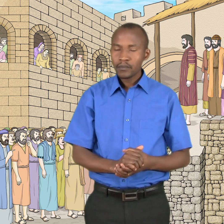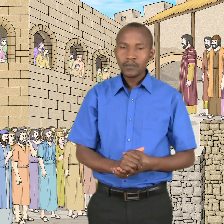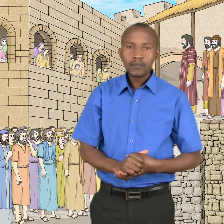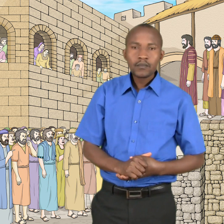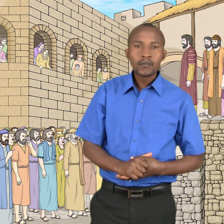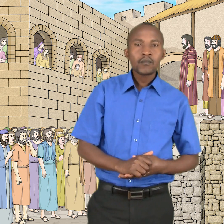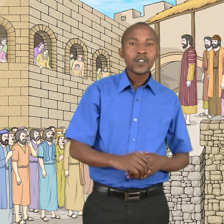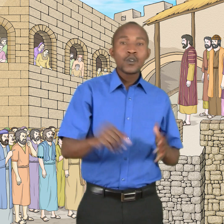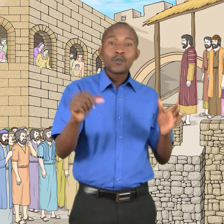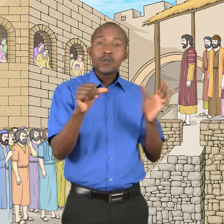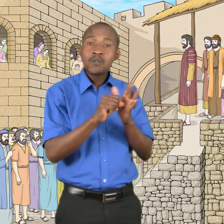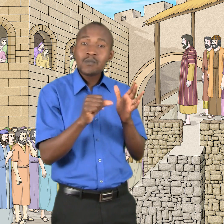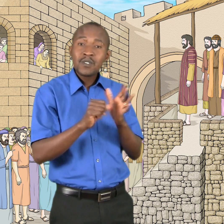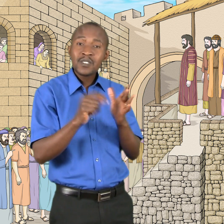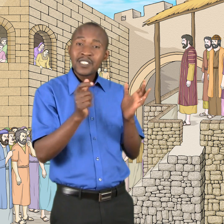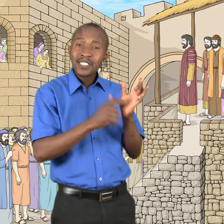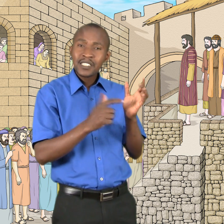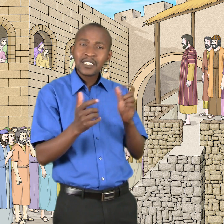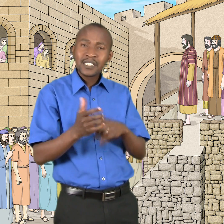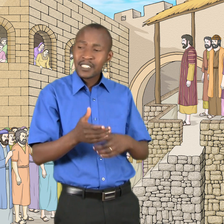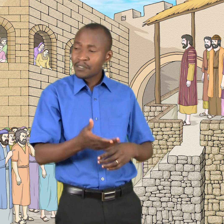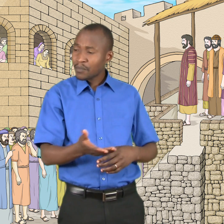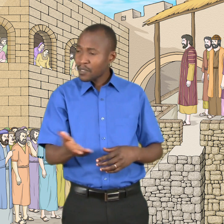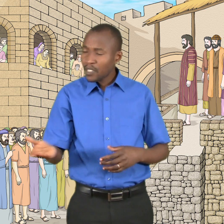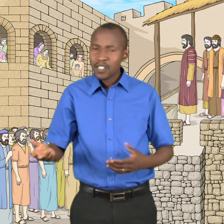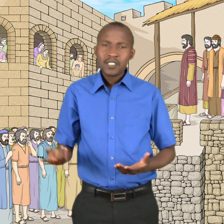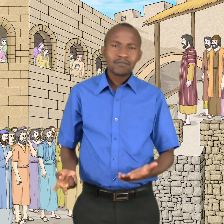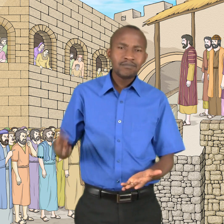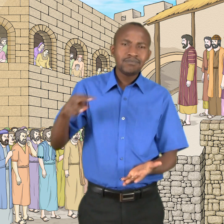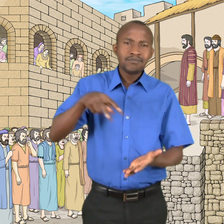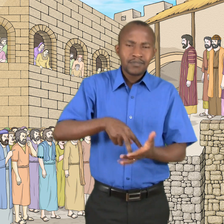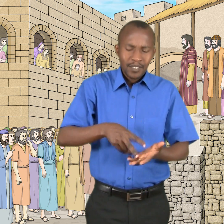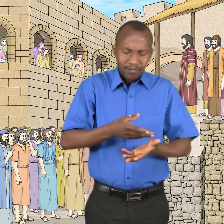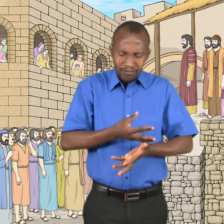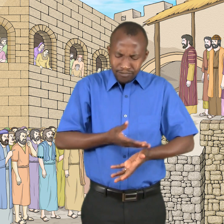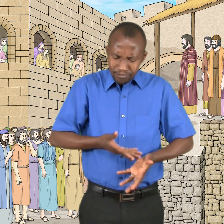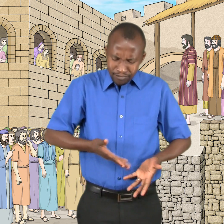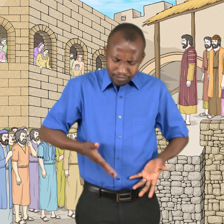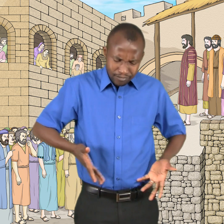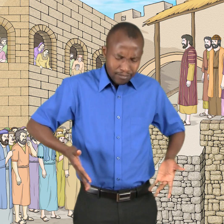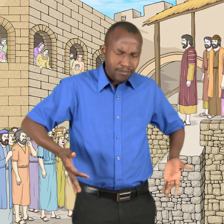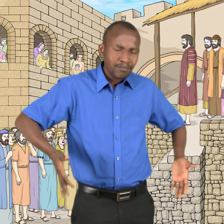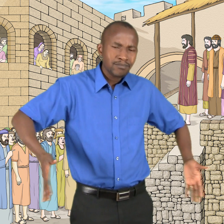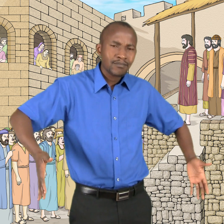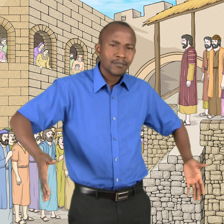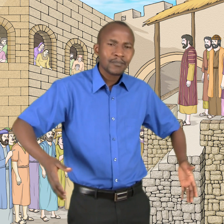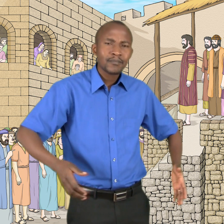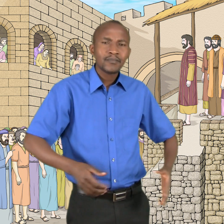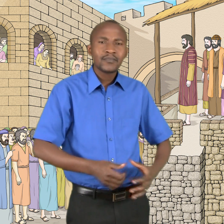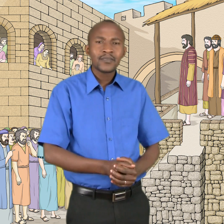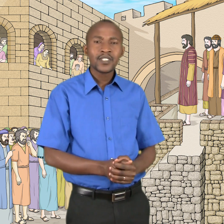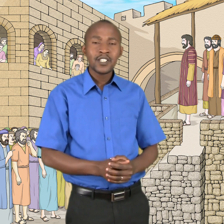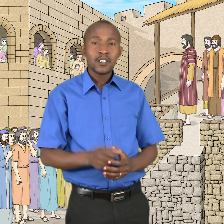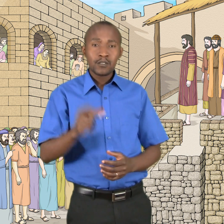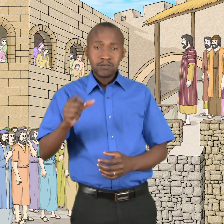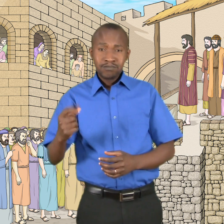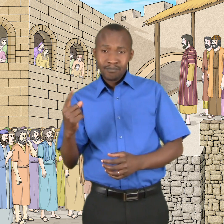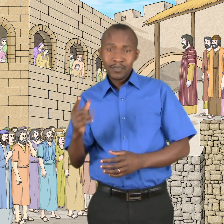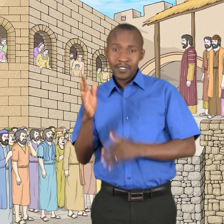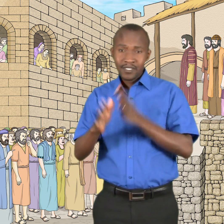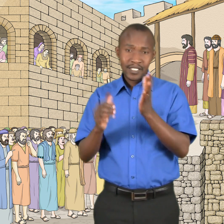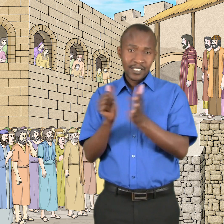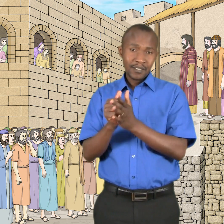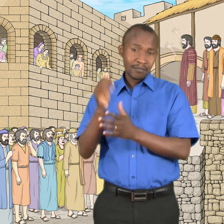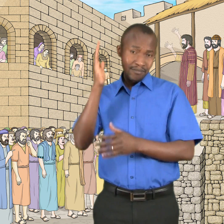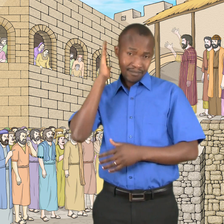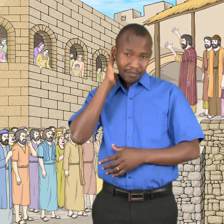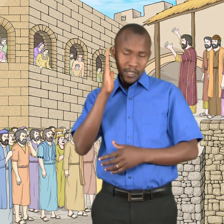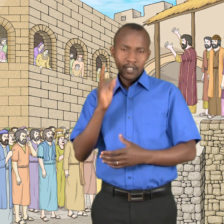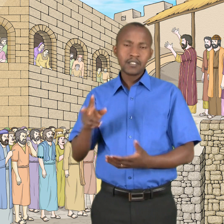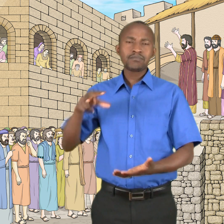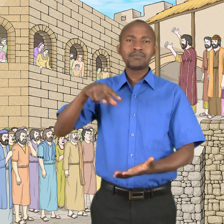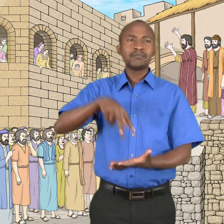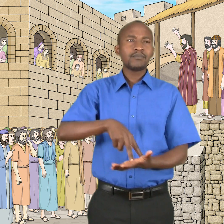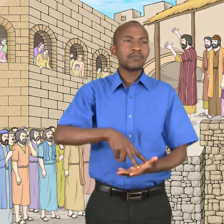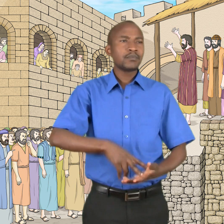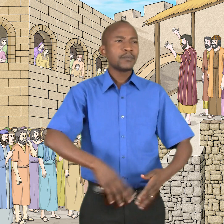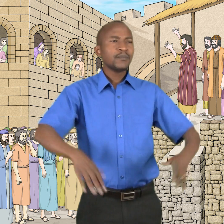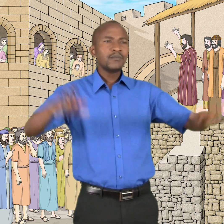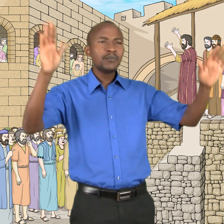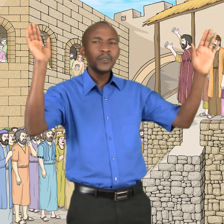But others mocked them and said, “They are drunk on new wine!”